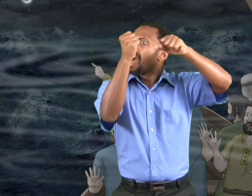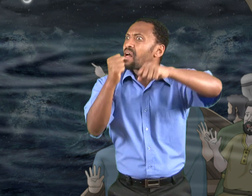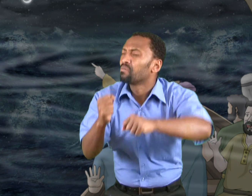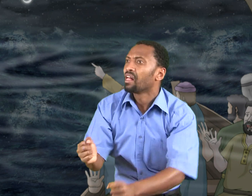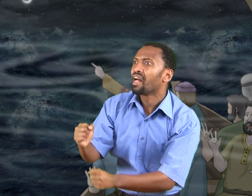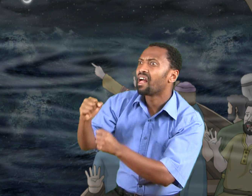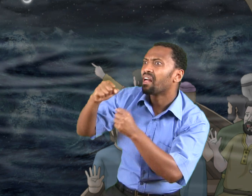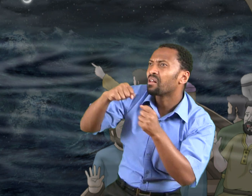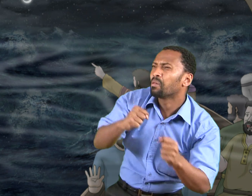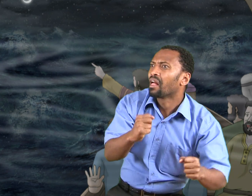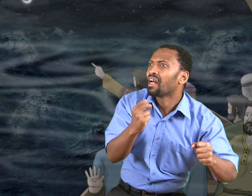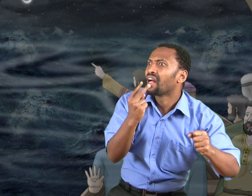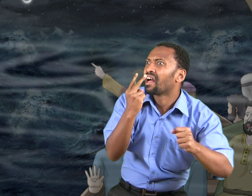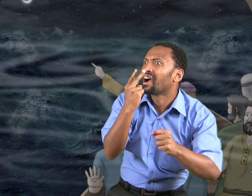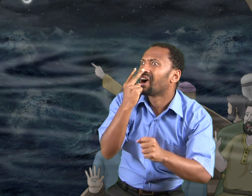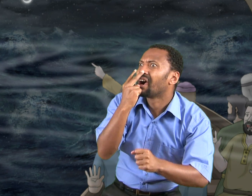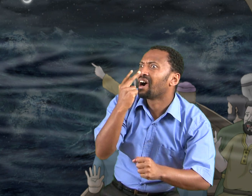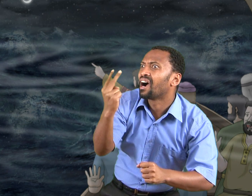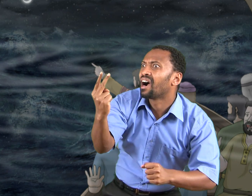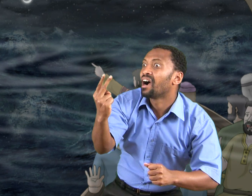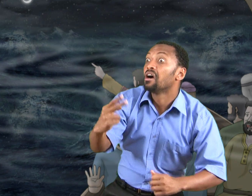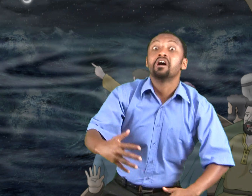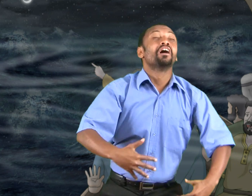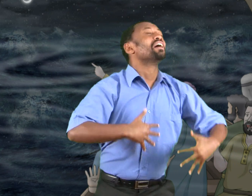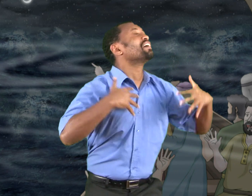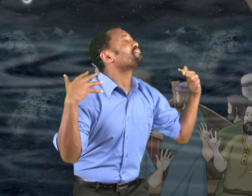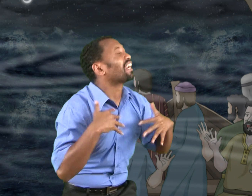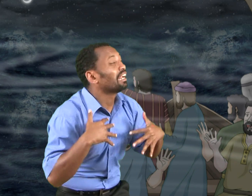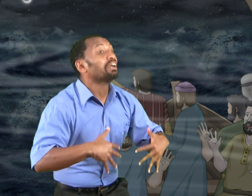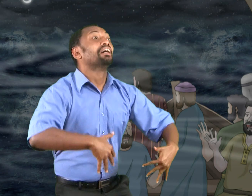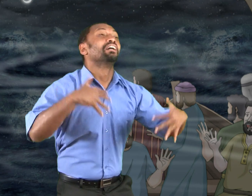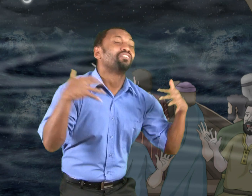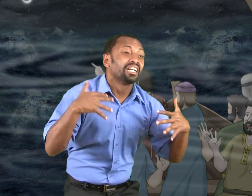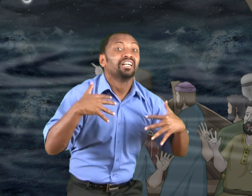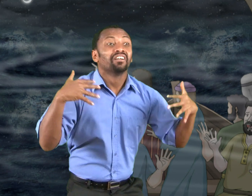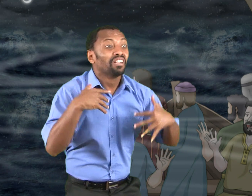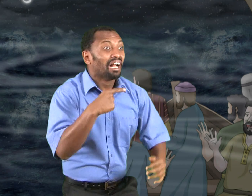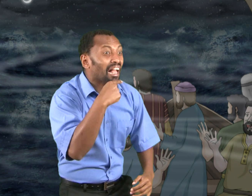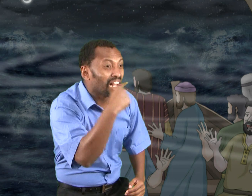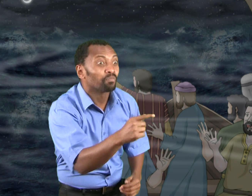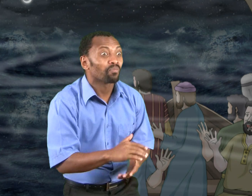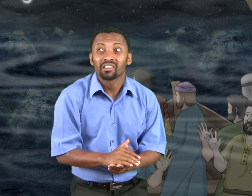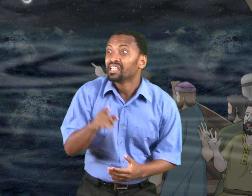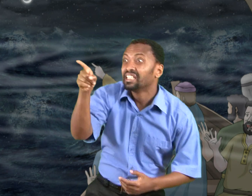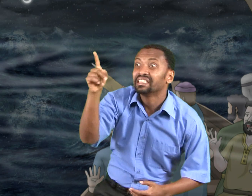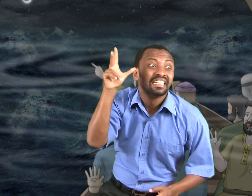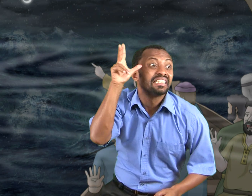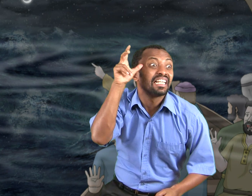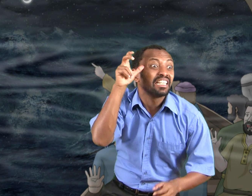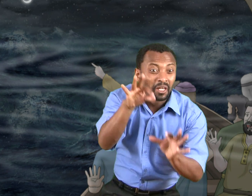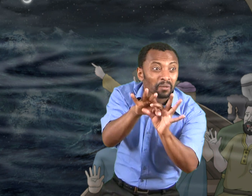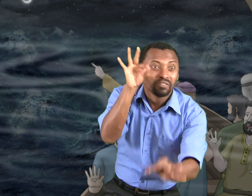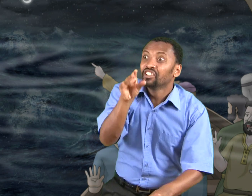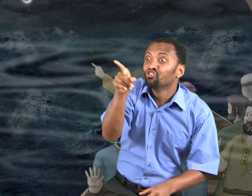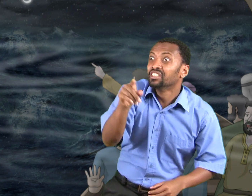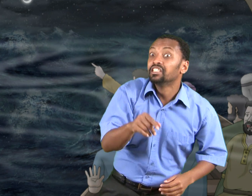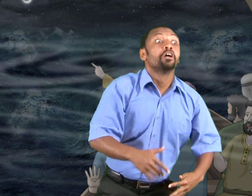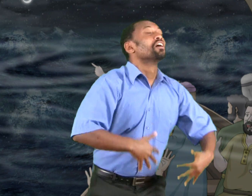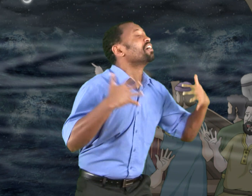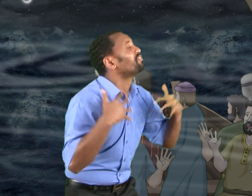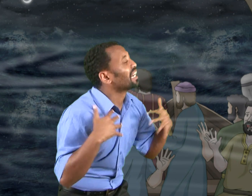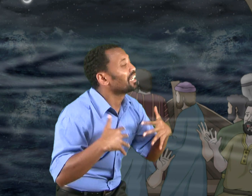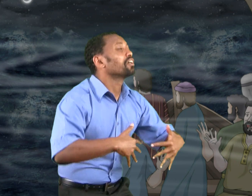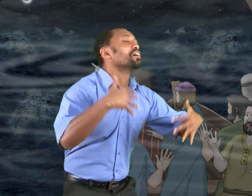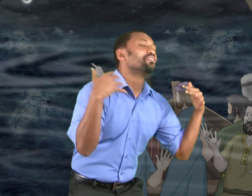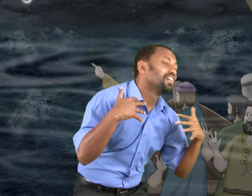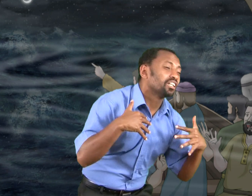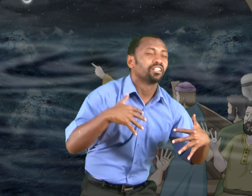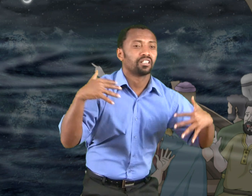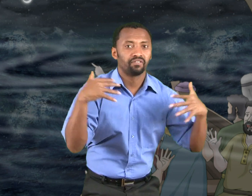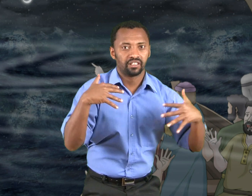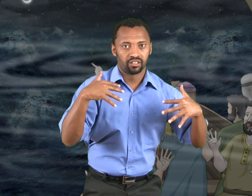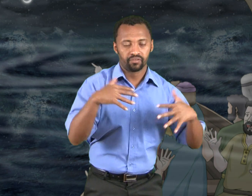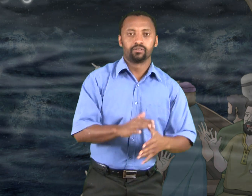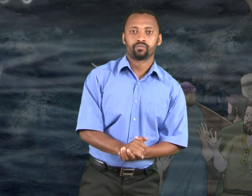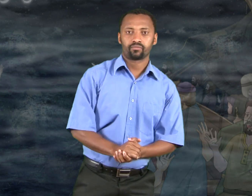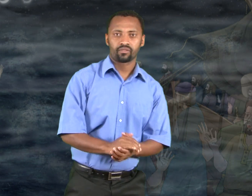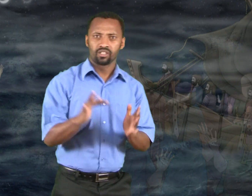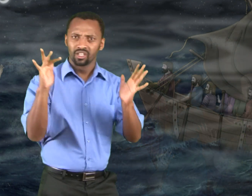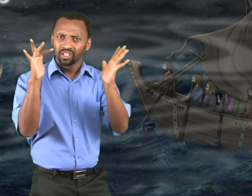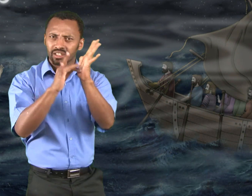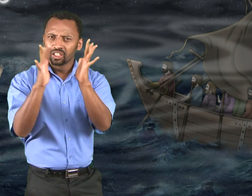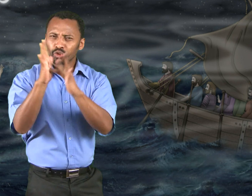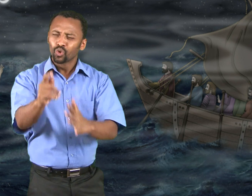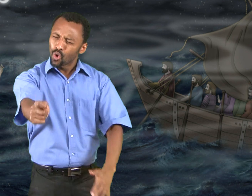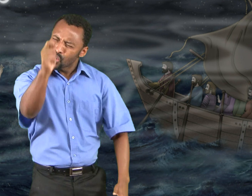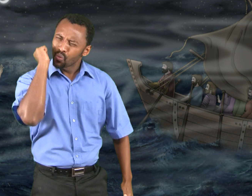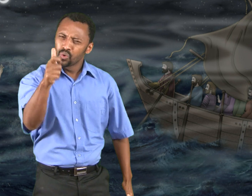they said, and cried out in fear.